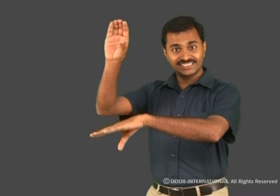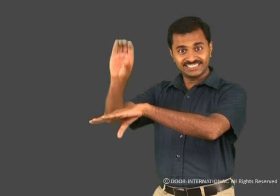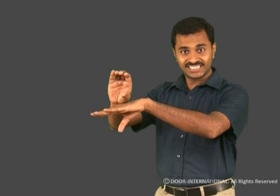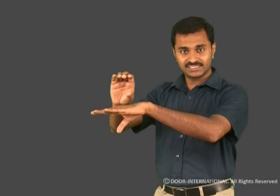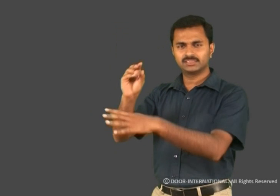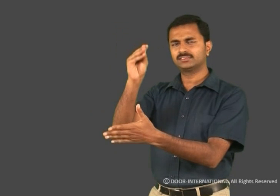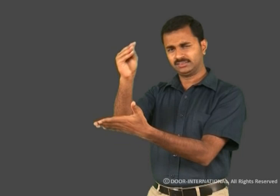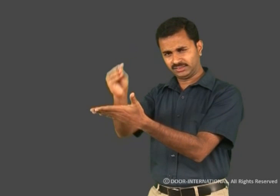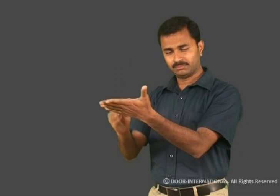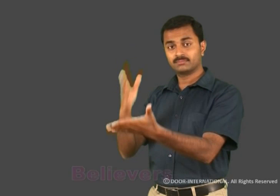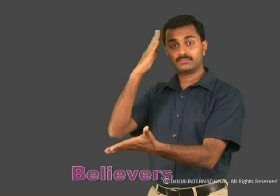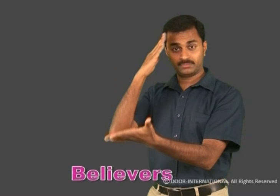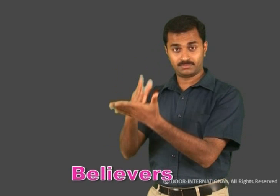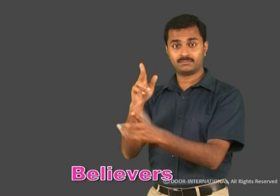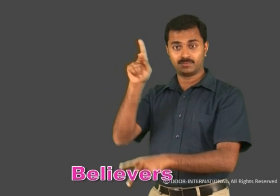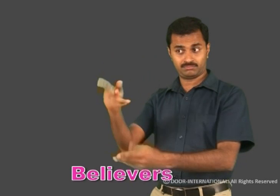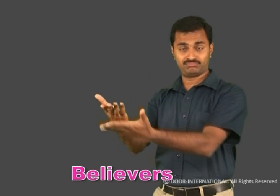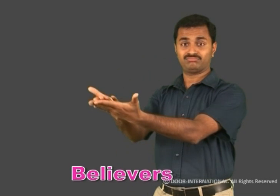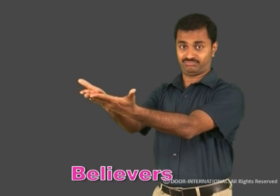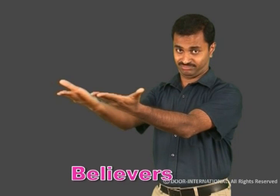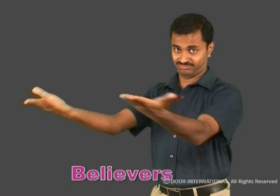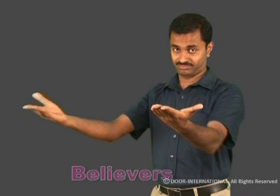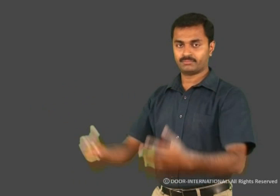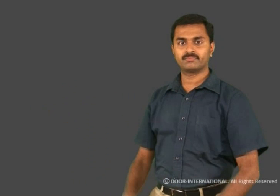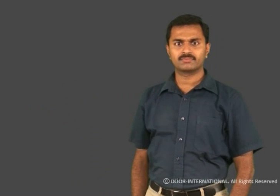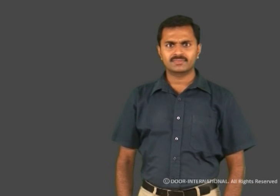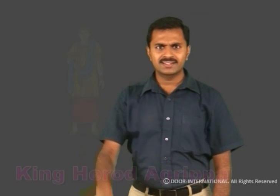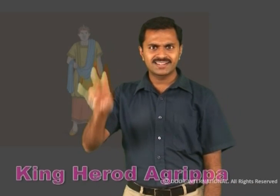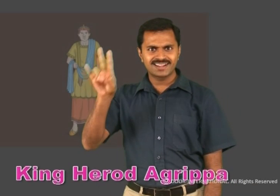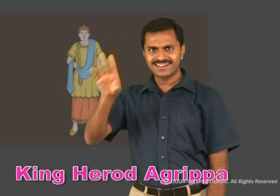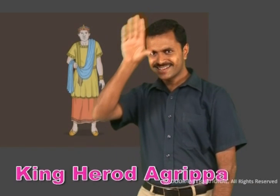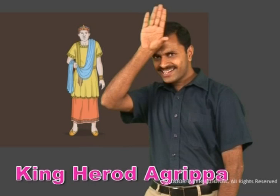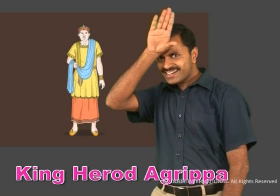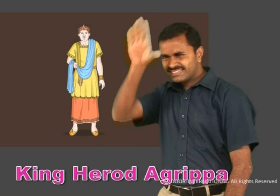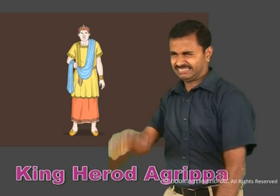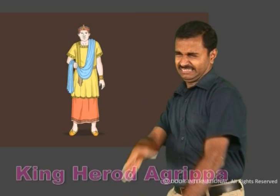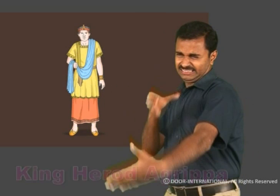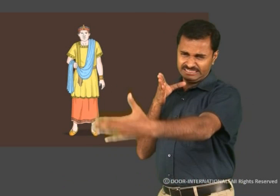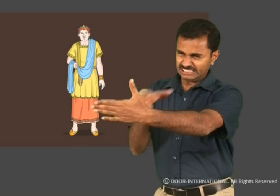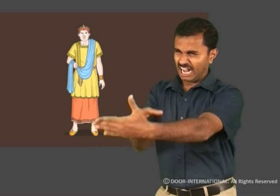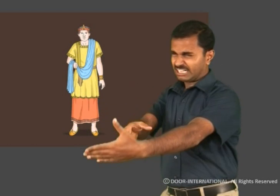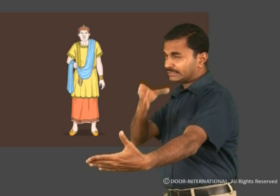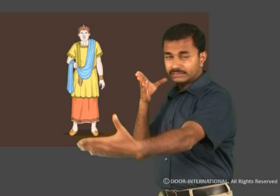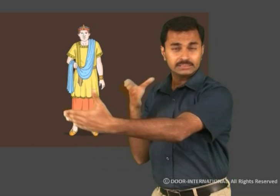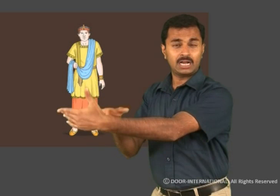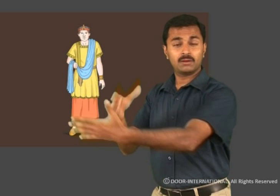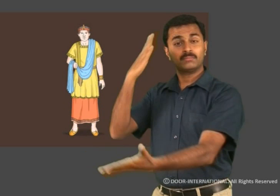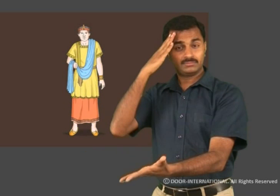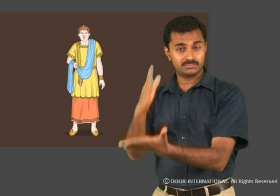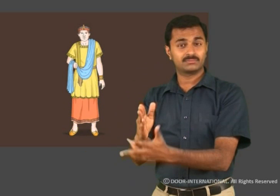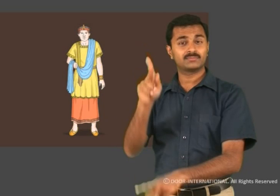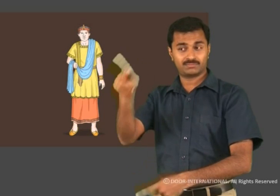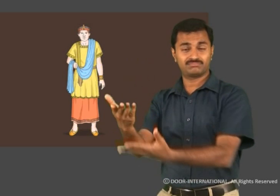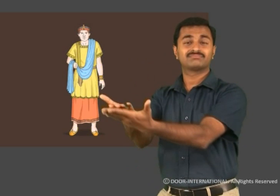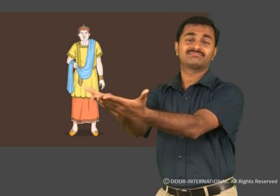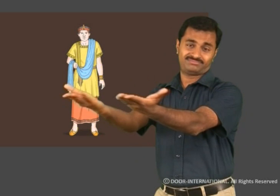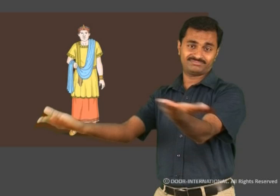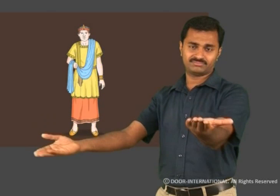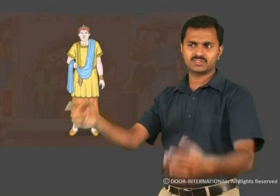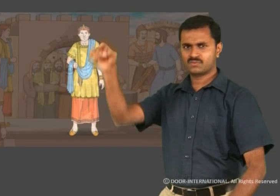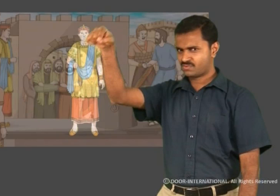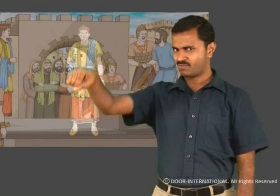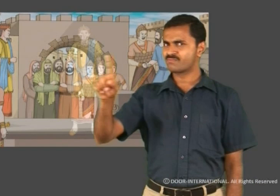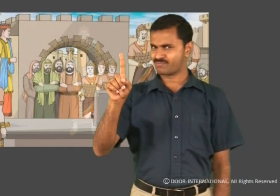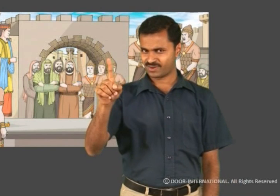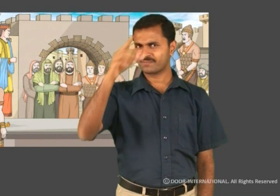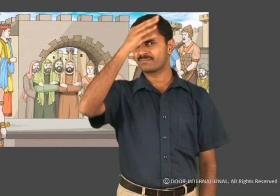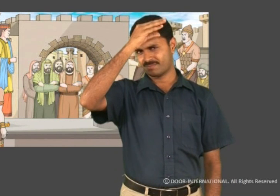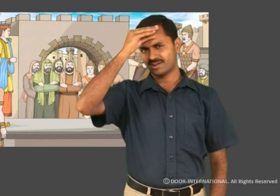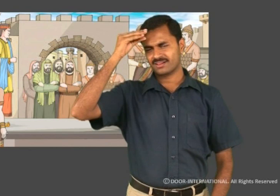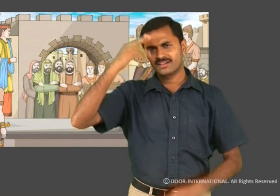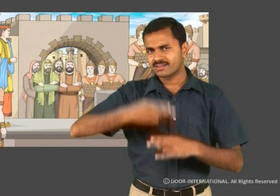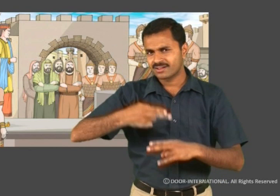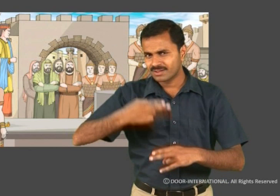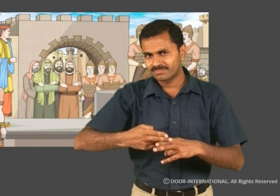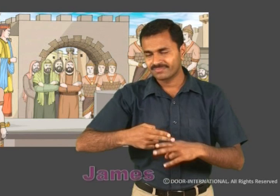About that time, King Herod reached out to harm some who belonged to the church.